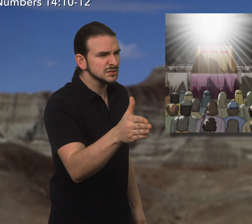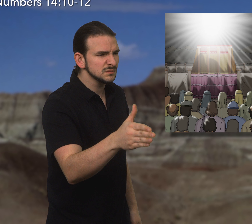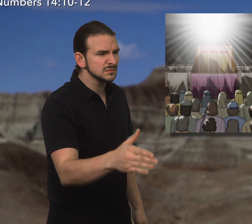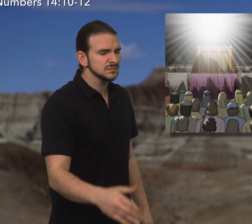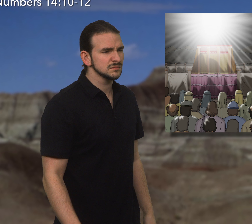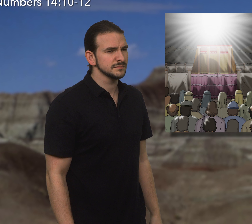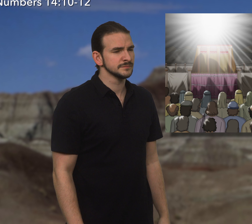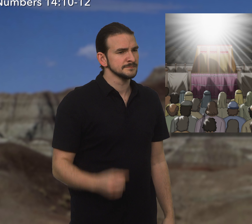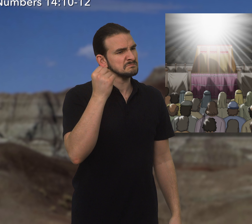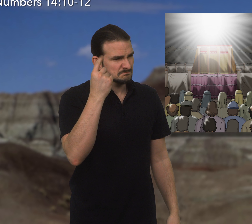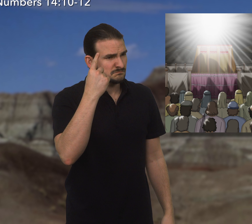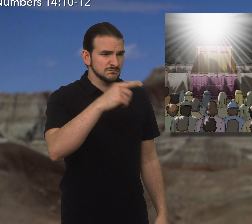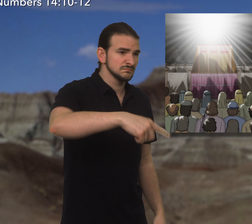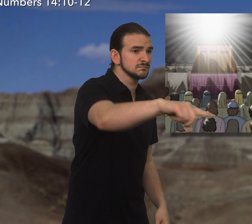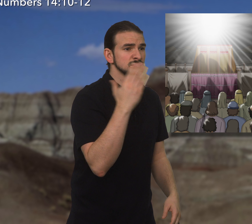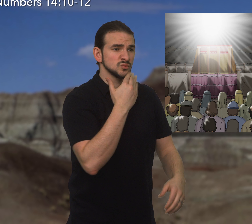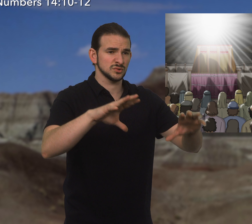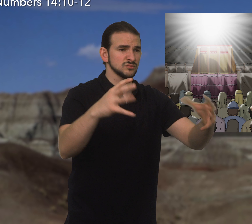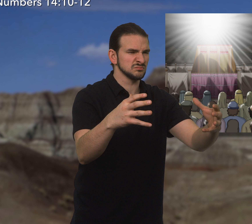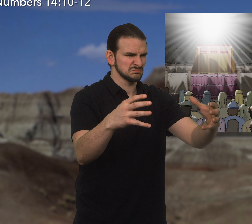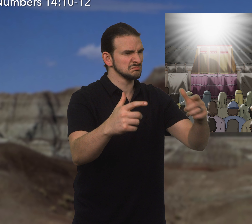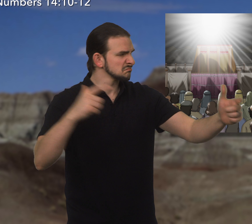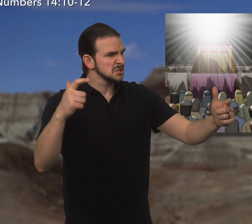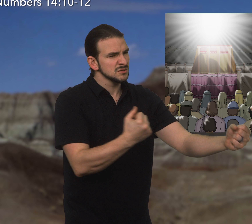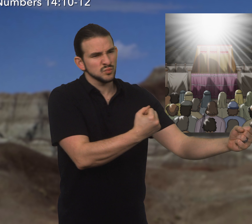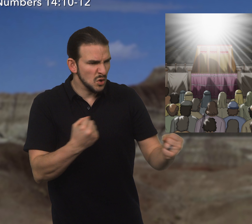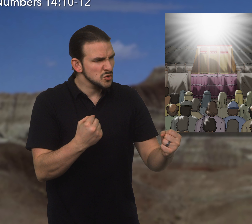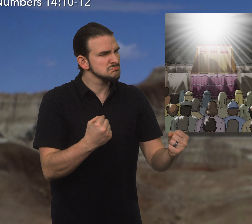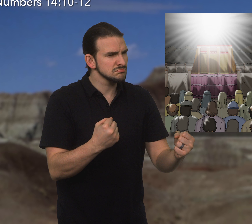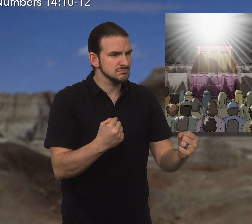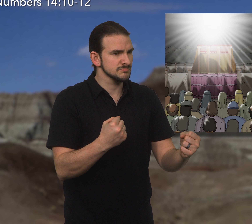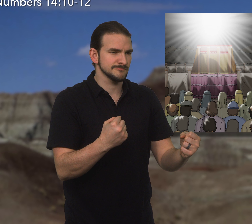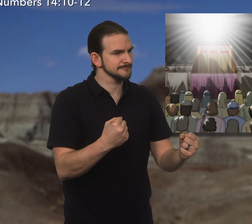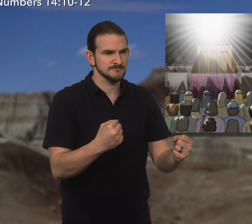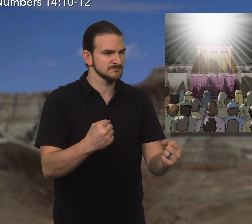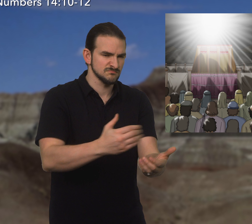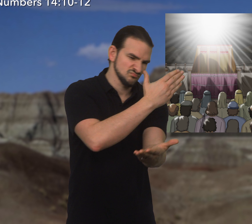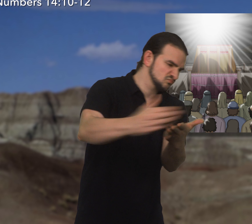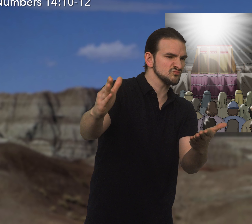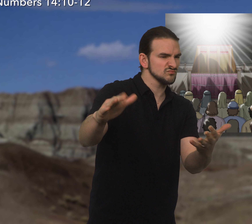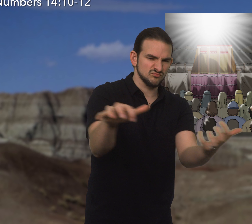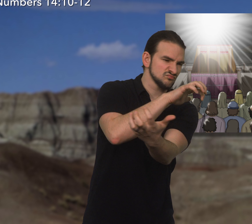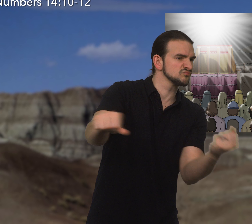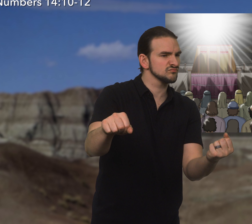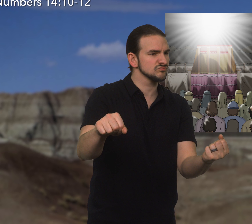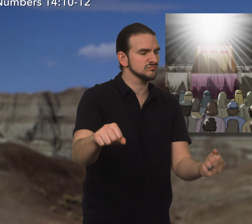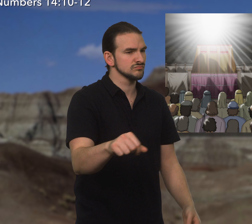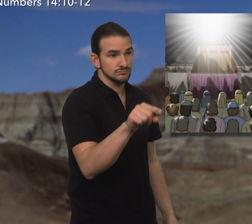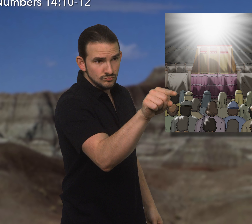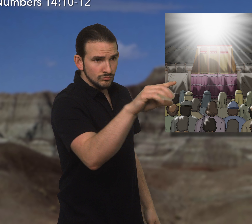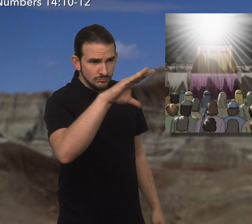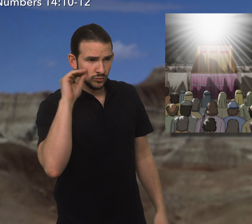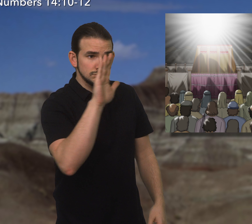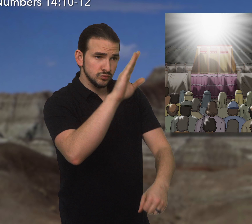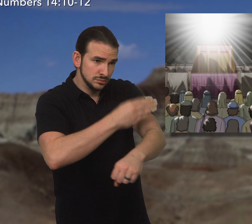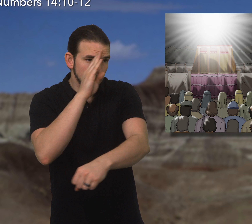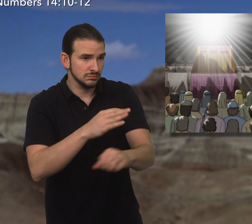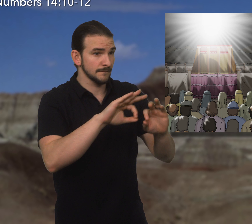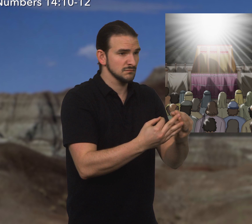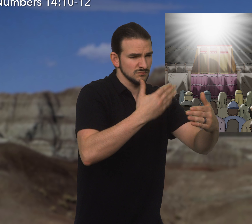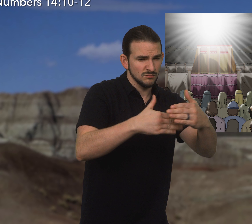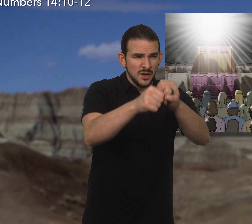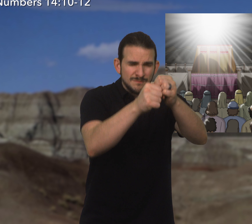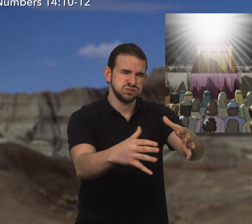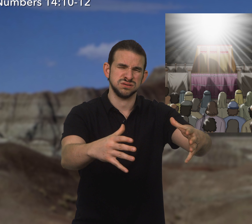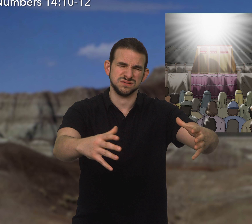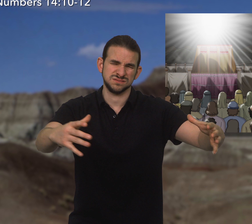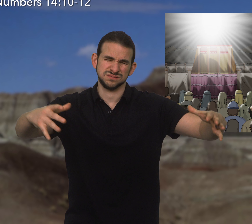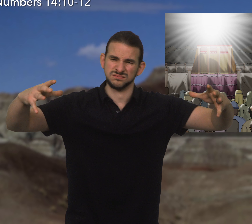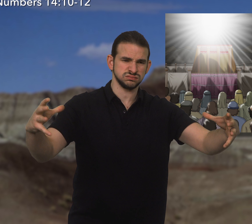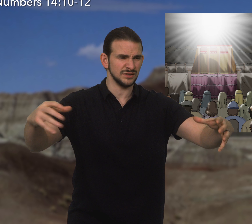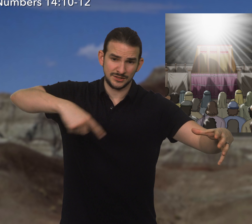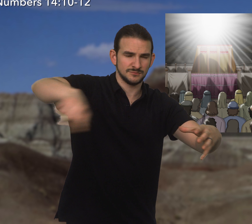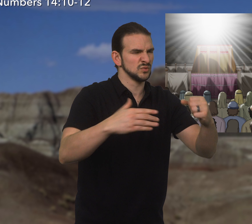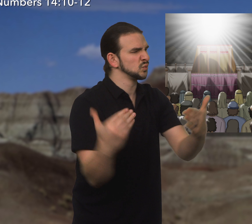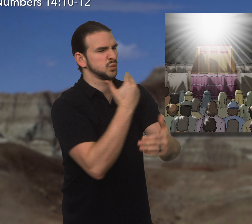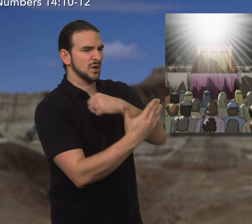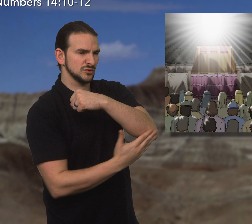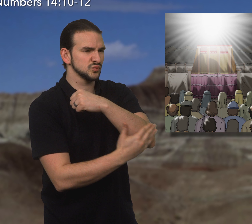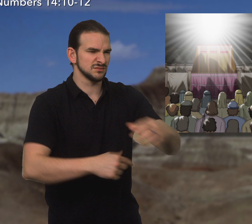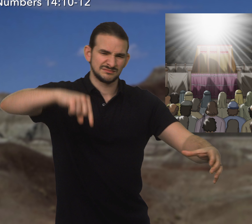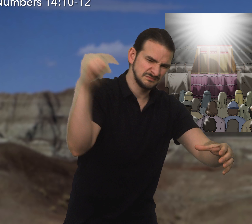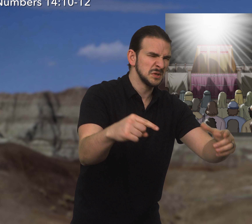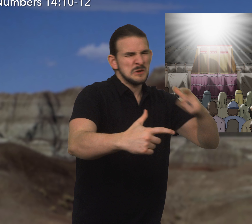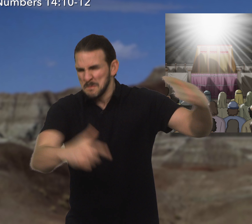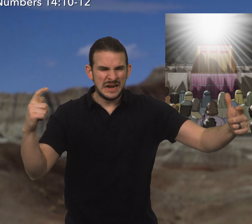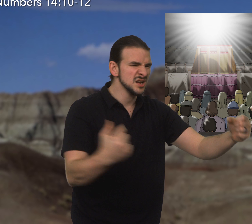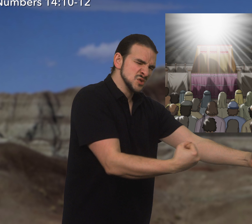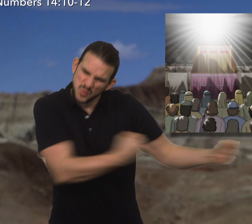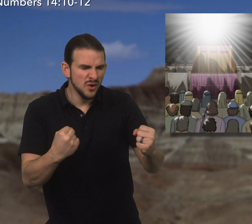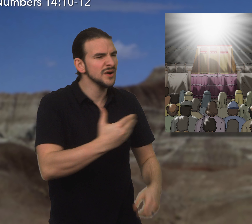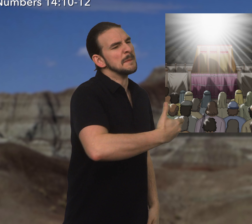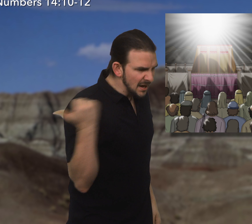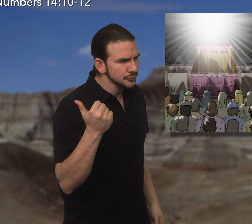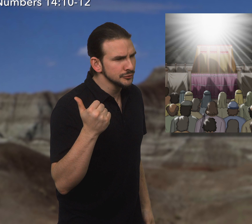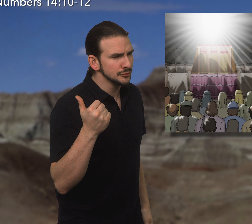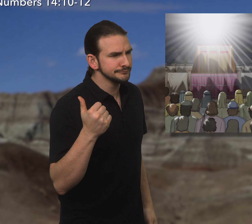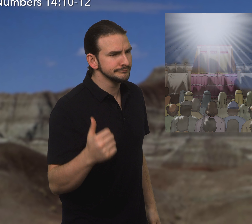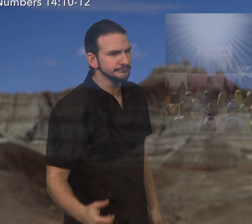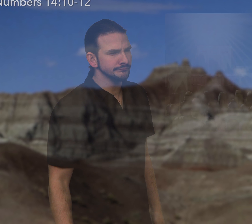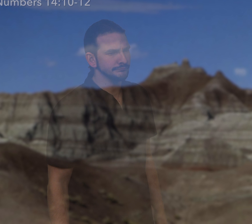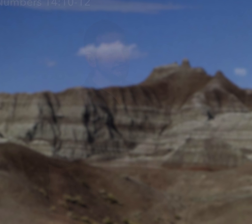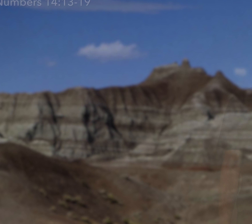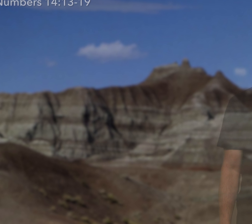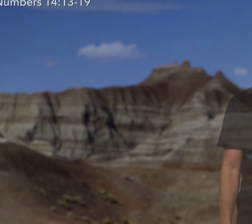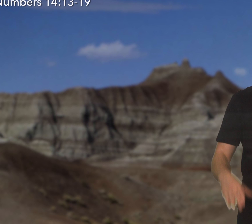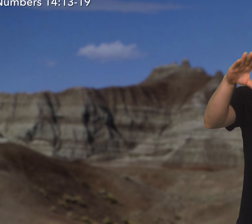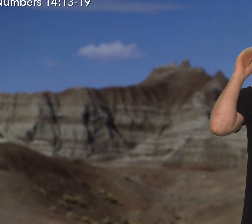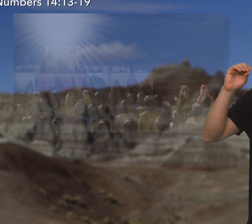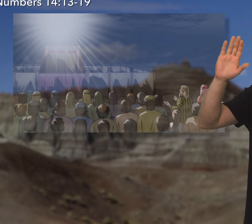I will strike them with a plague and destroy them—and I will make you into a nation greater and mightier than they are.”